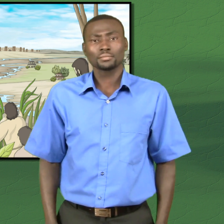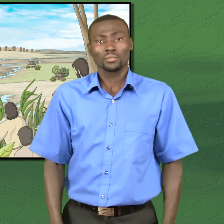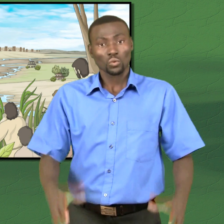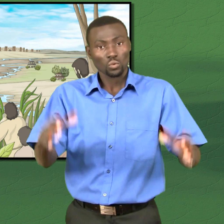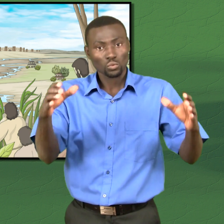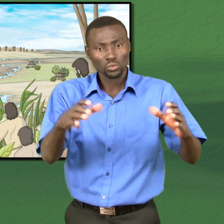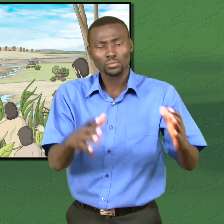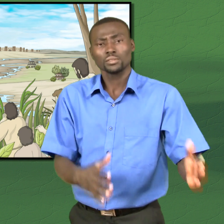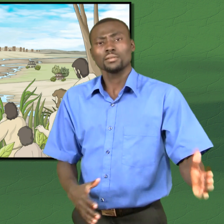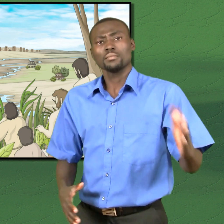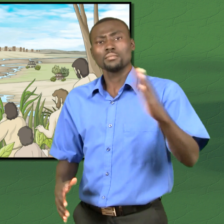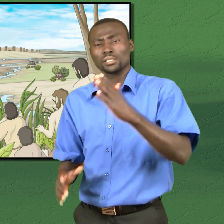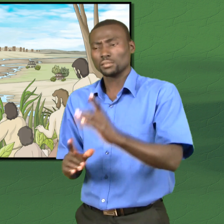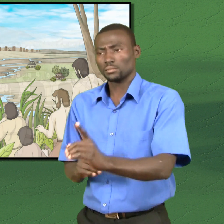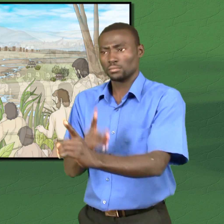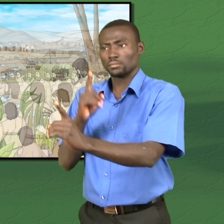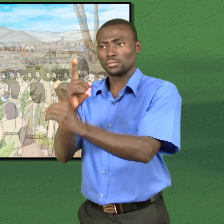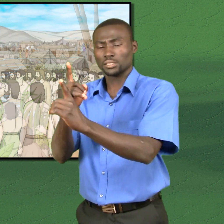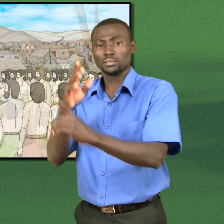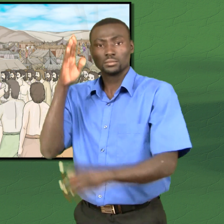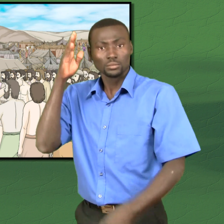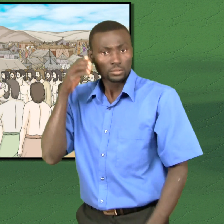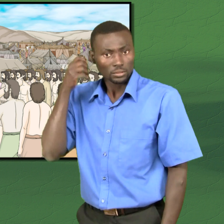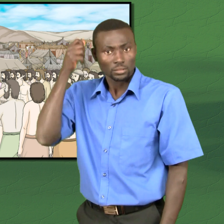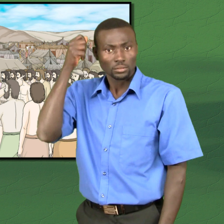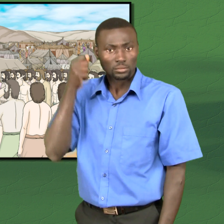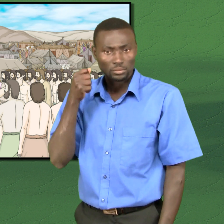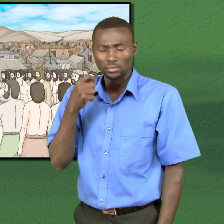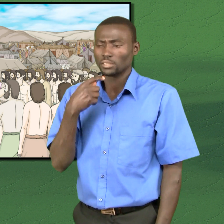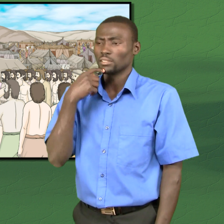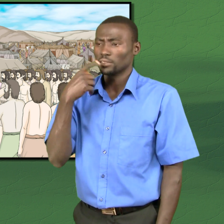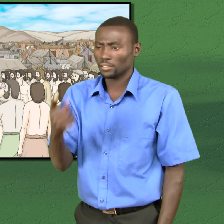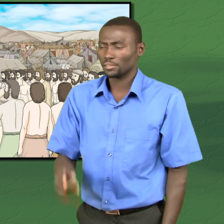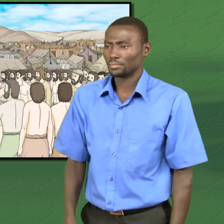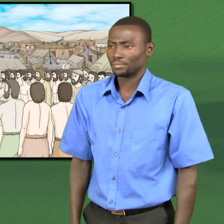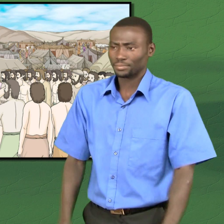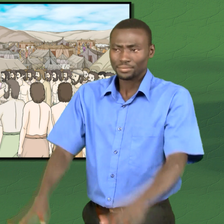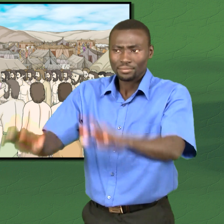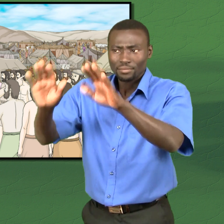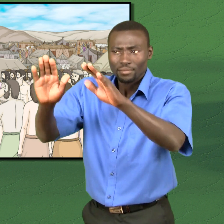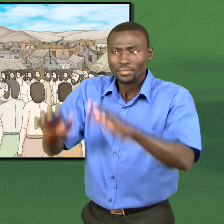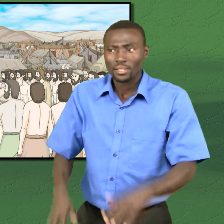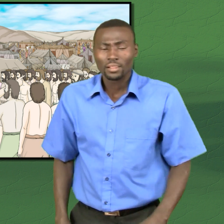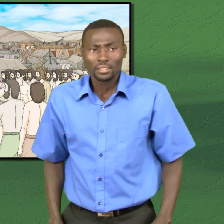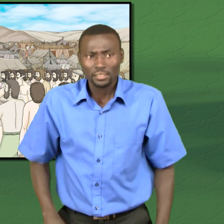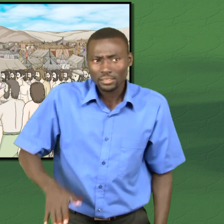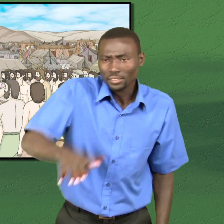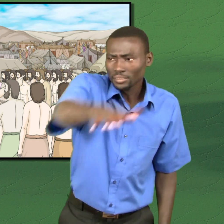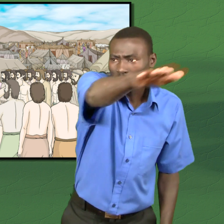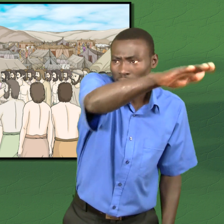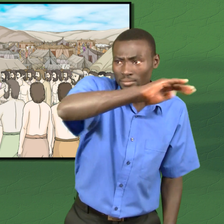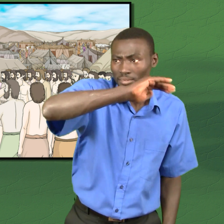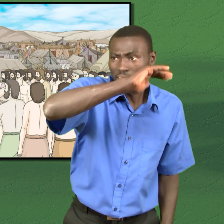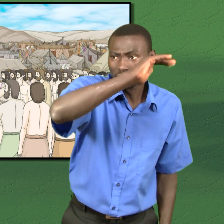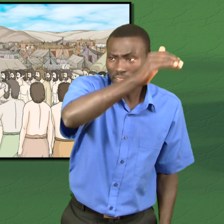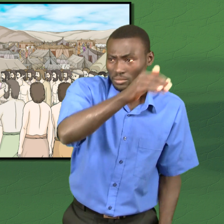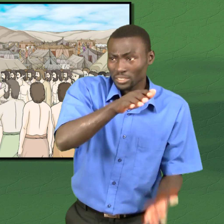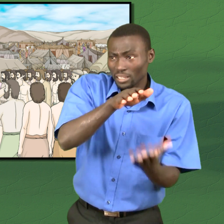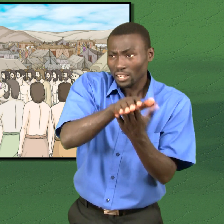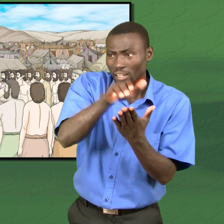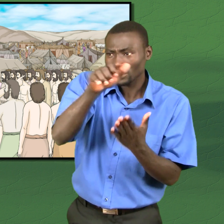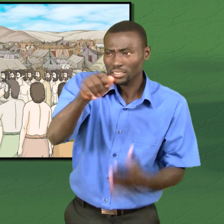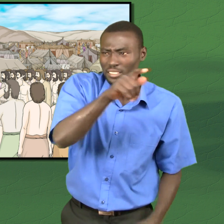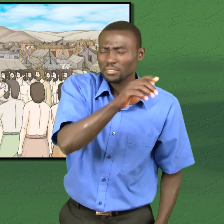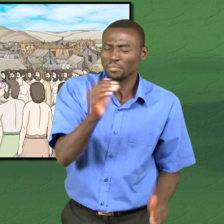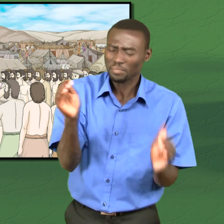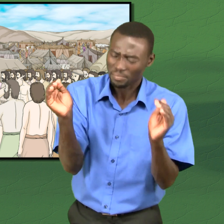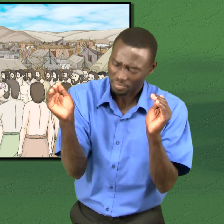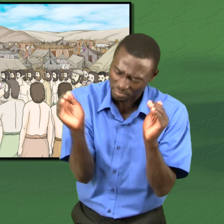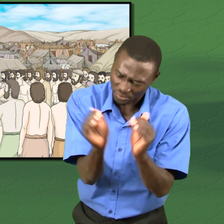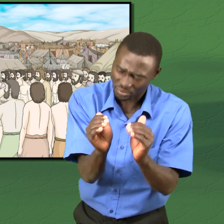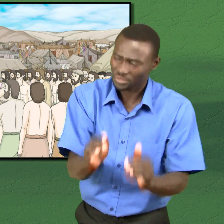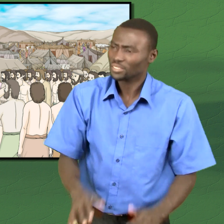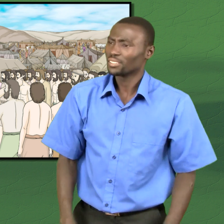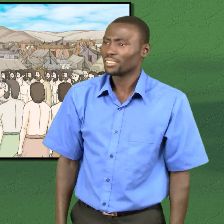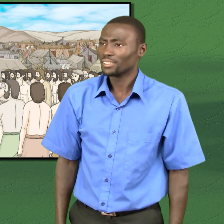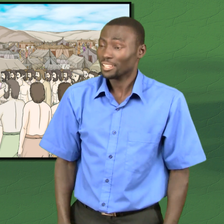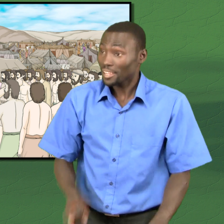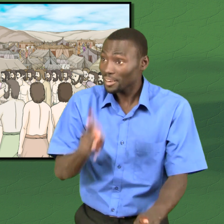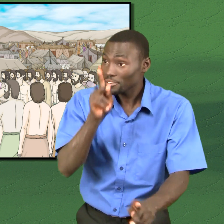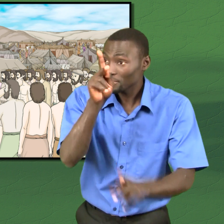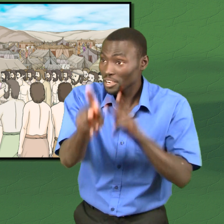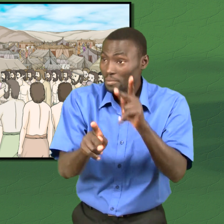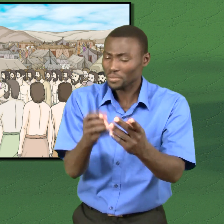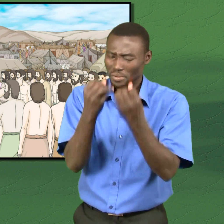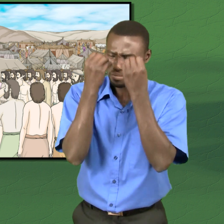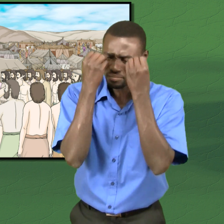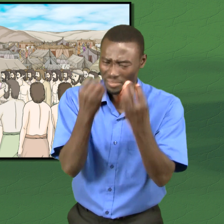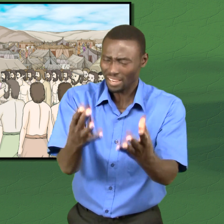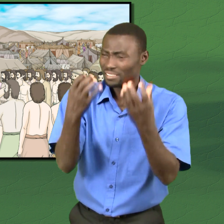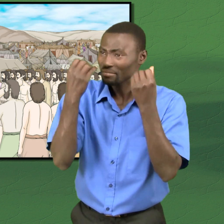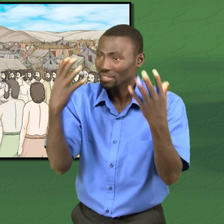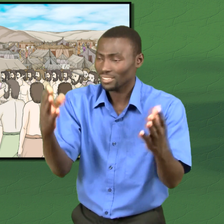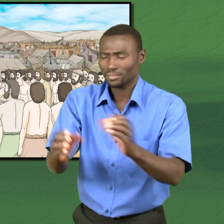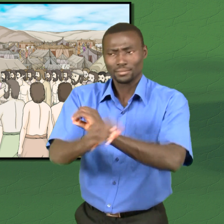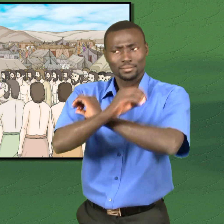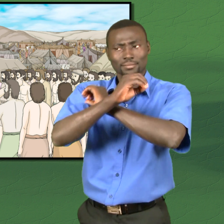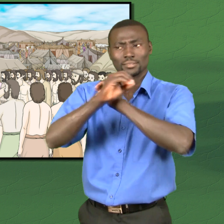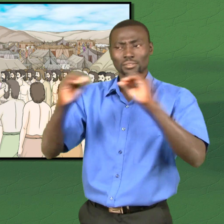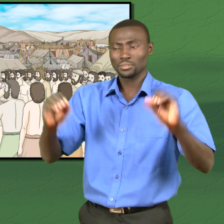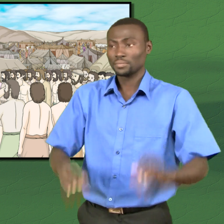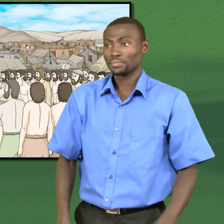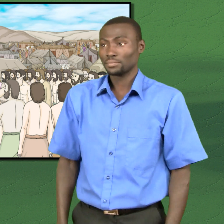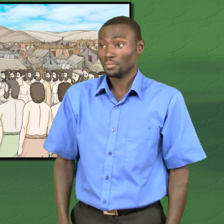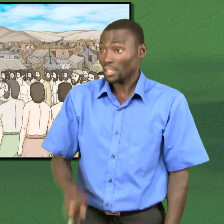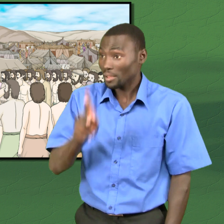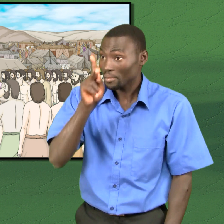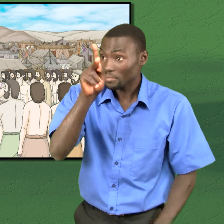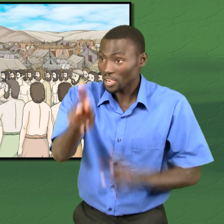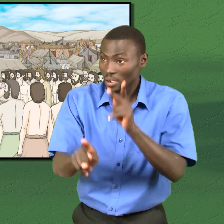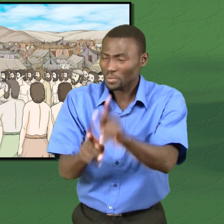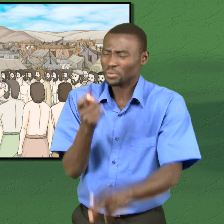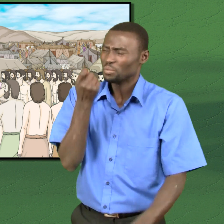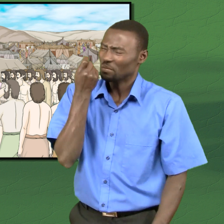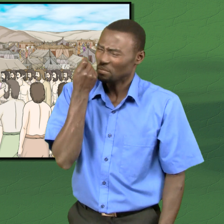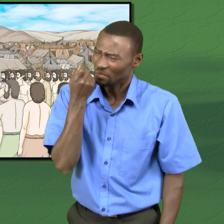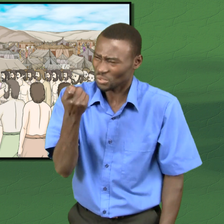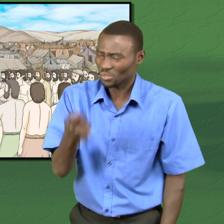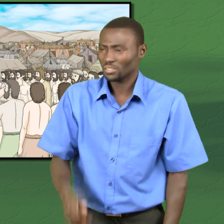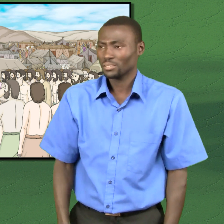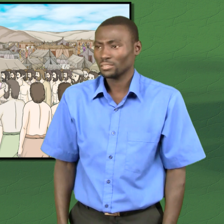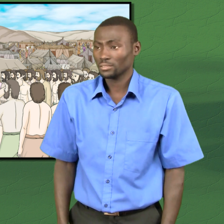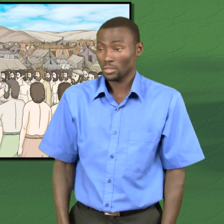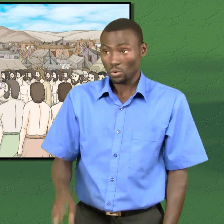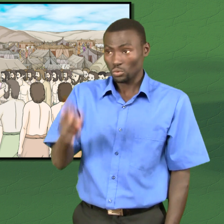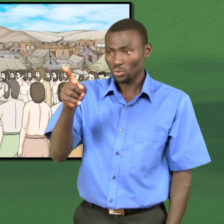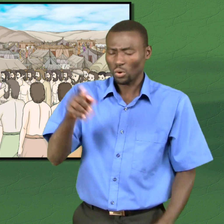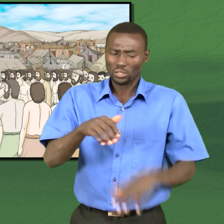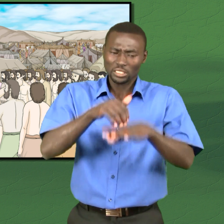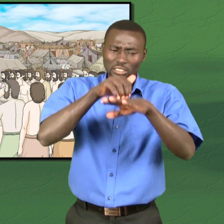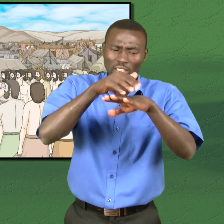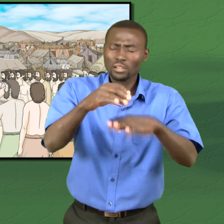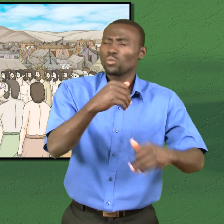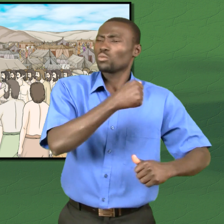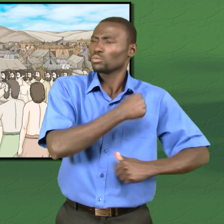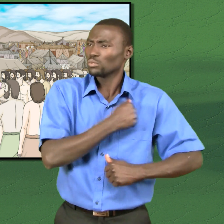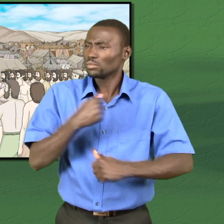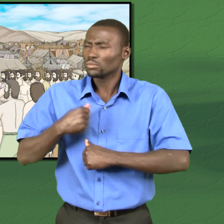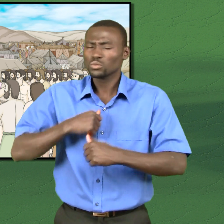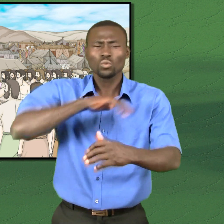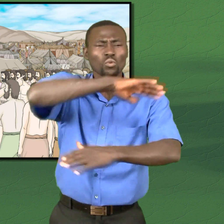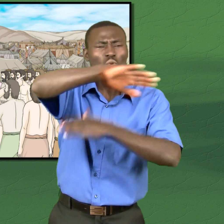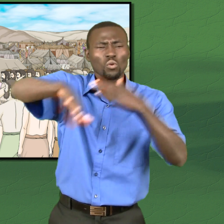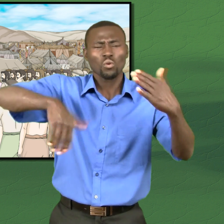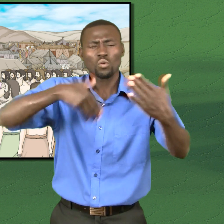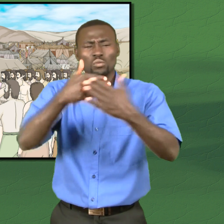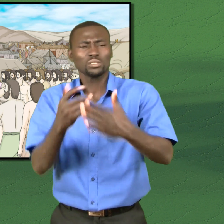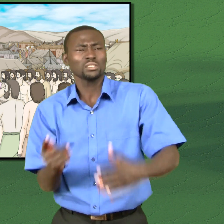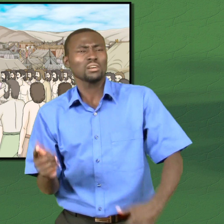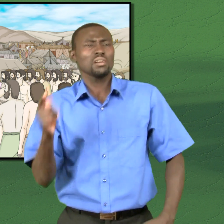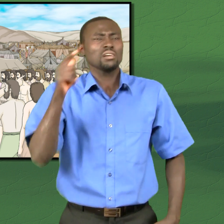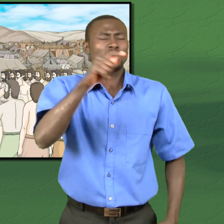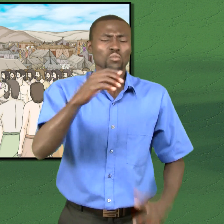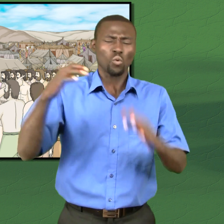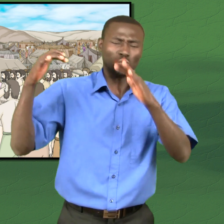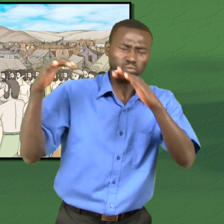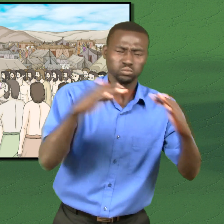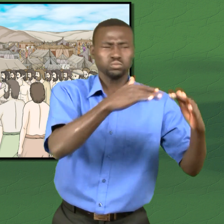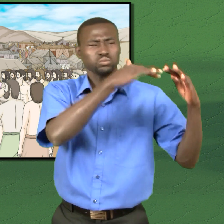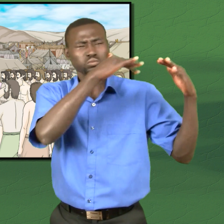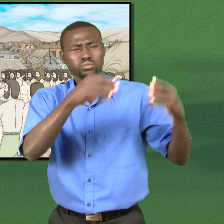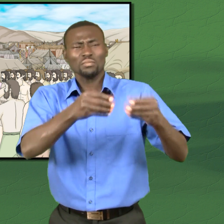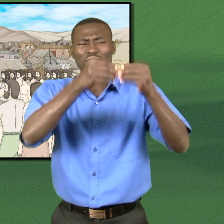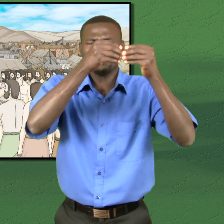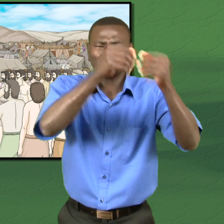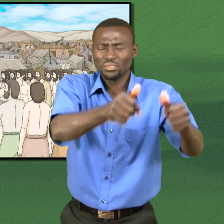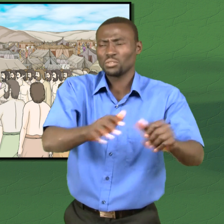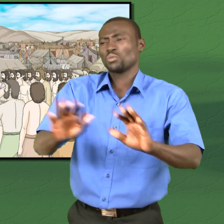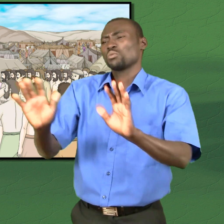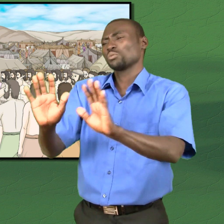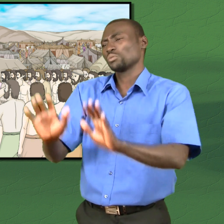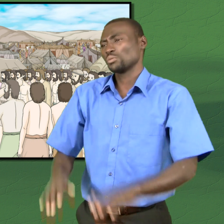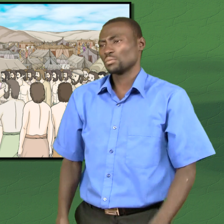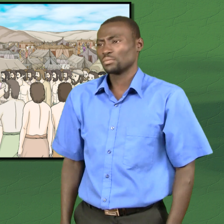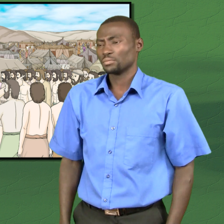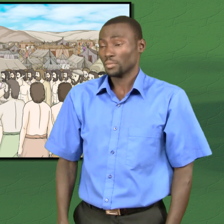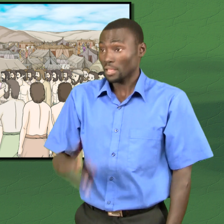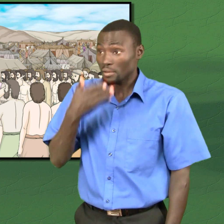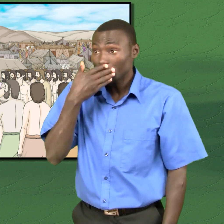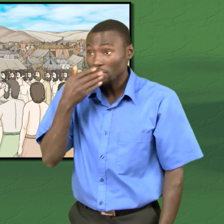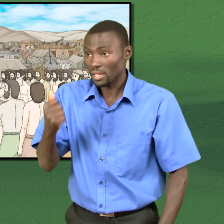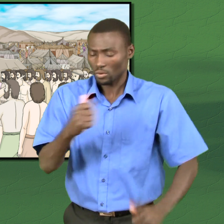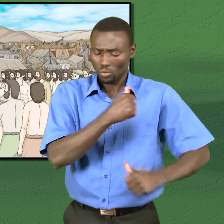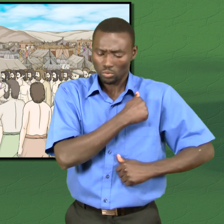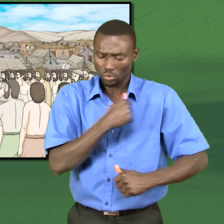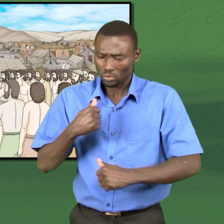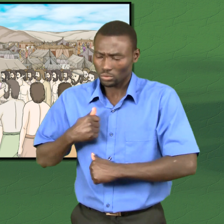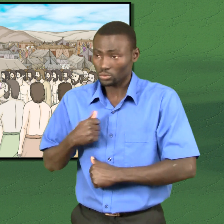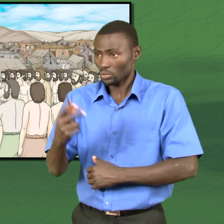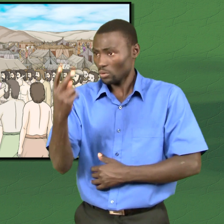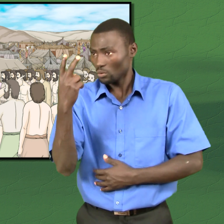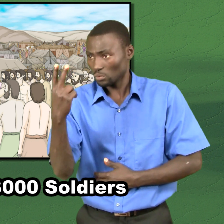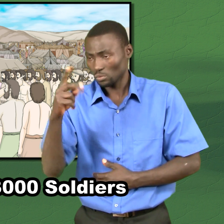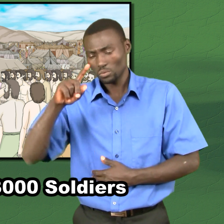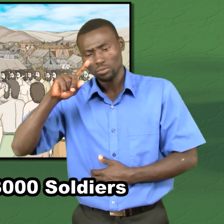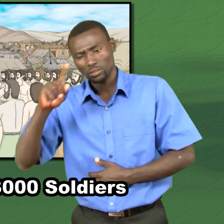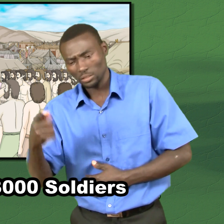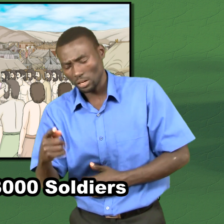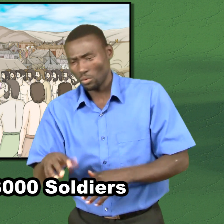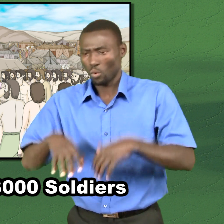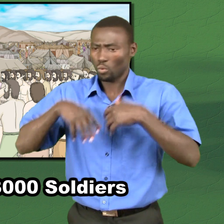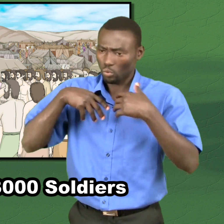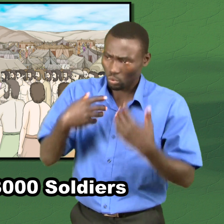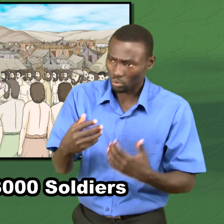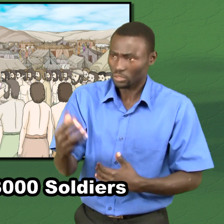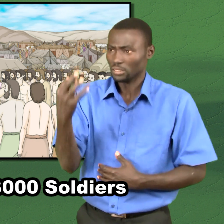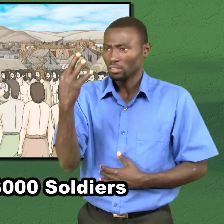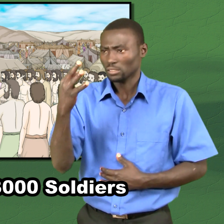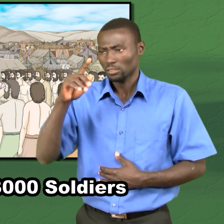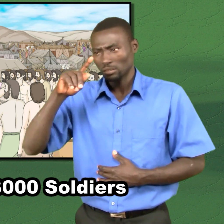On returning to Joshua, they reported, “There is no need to send all the people;